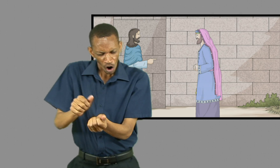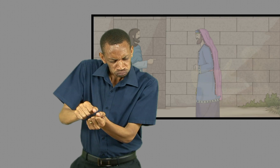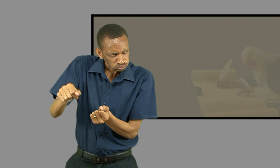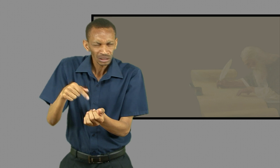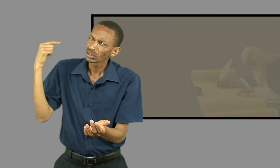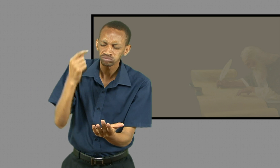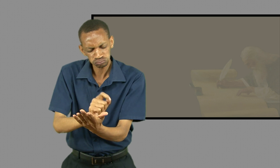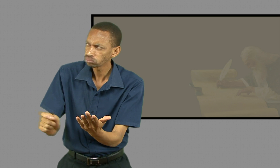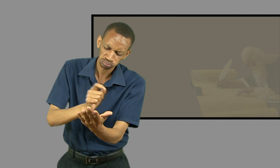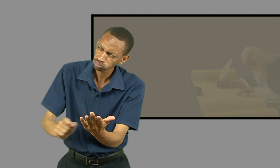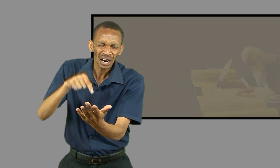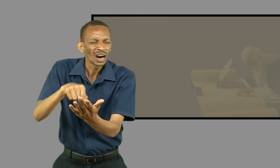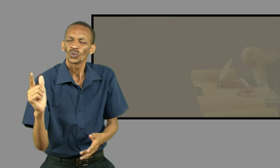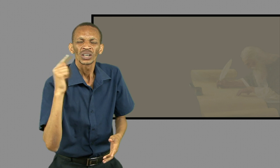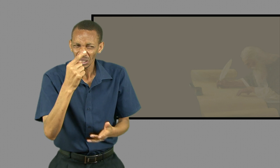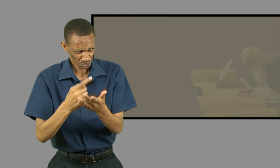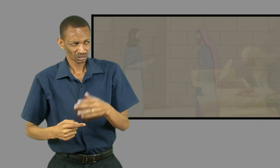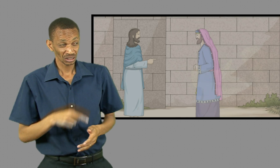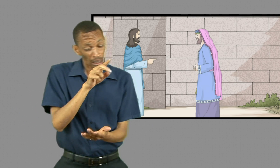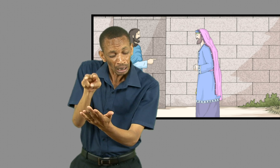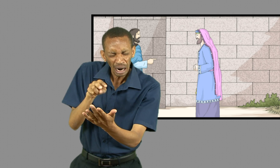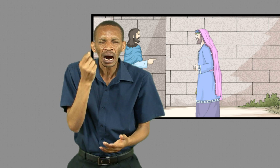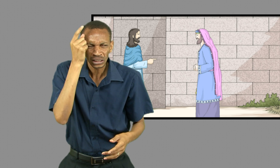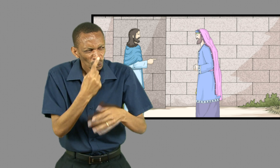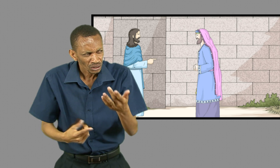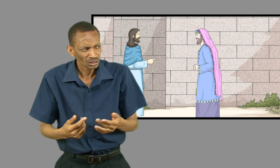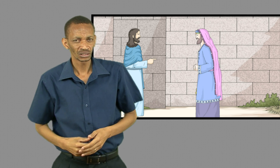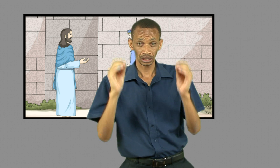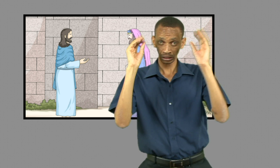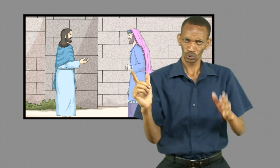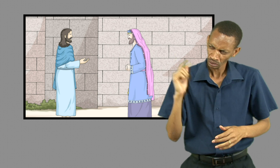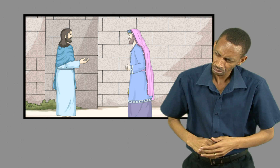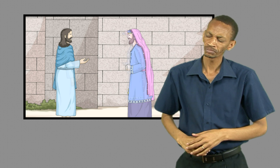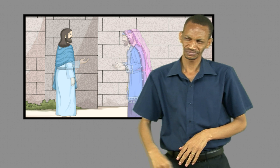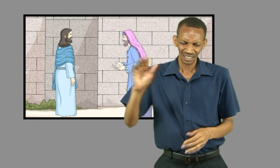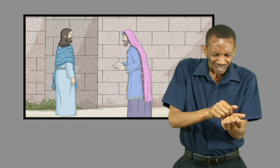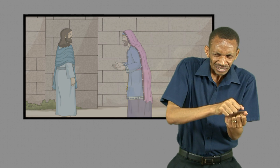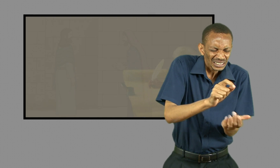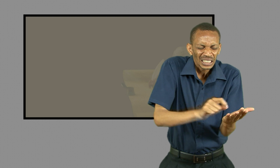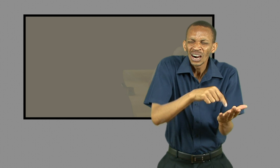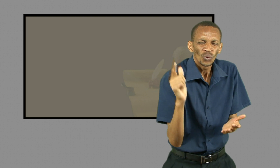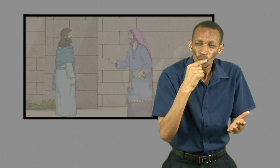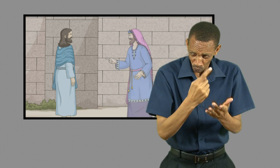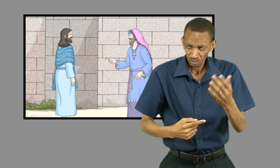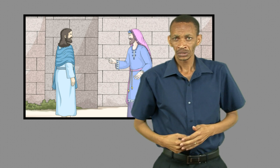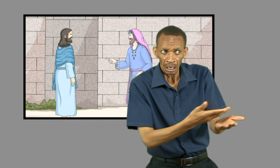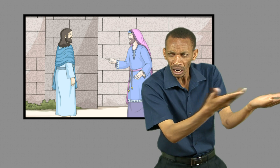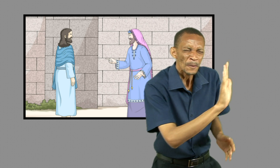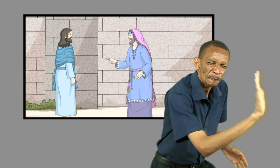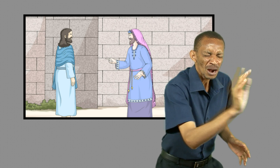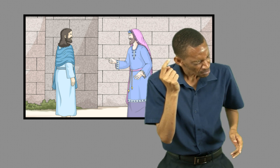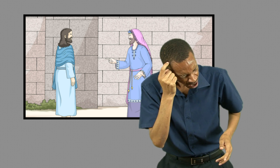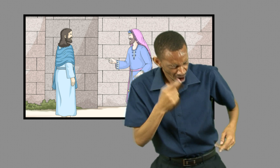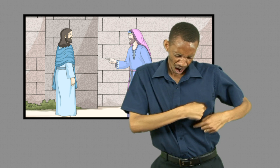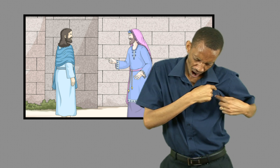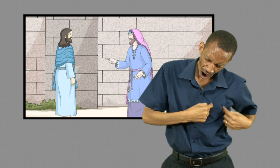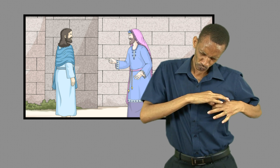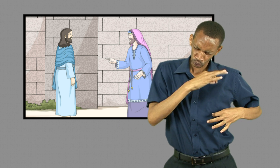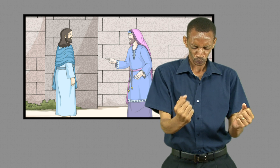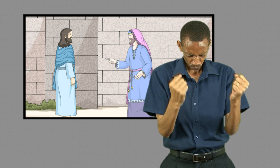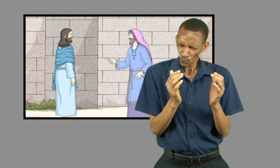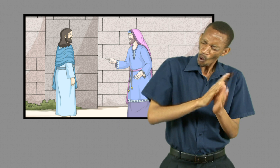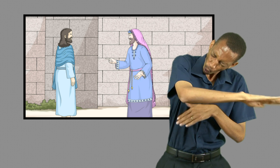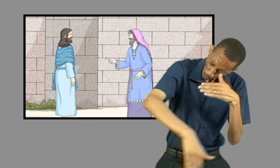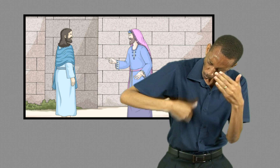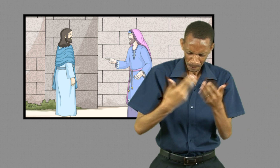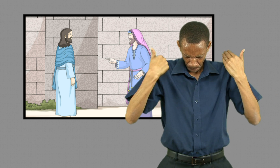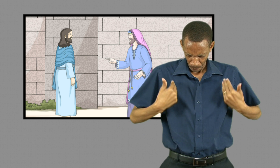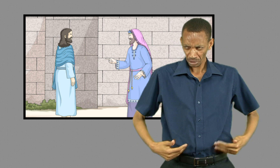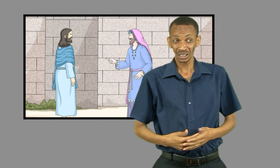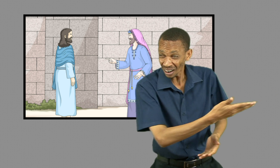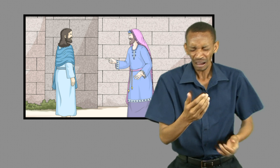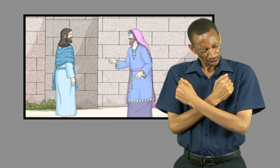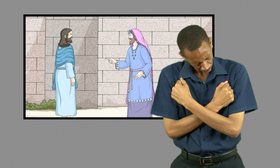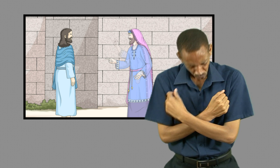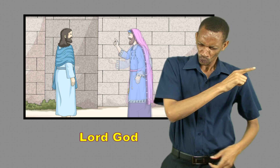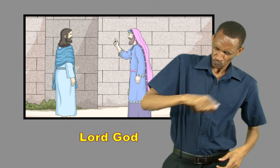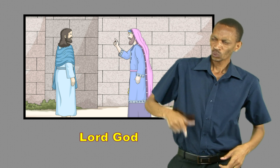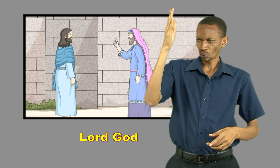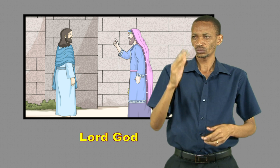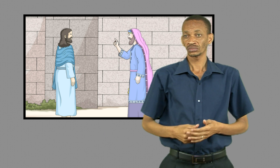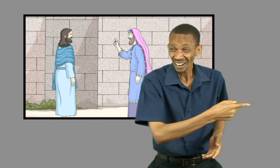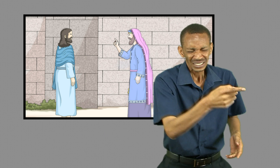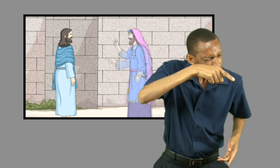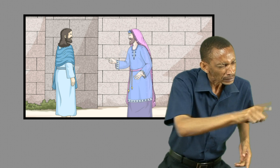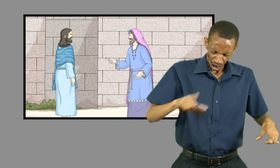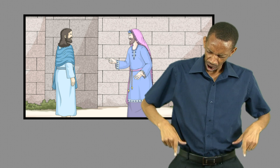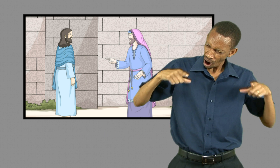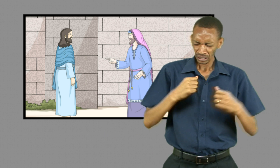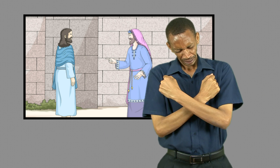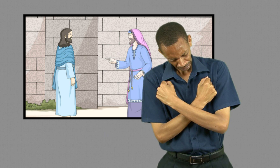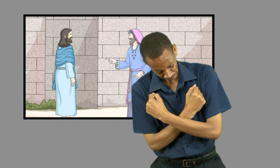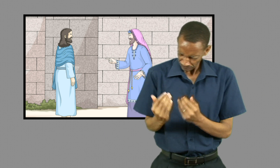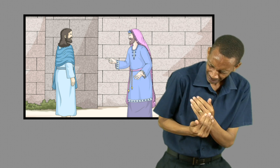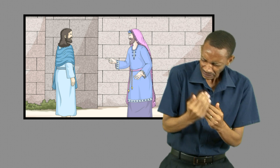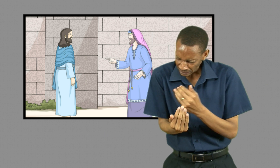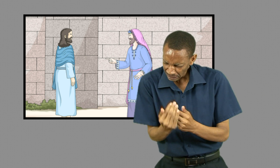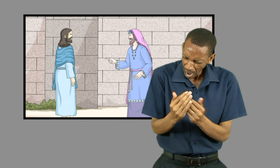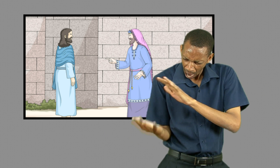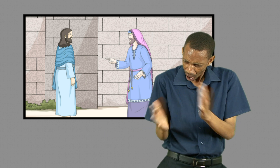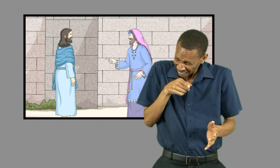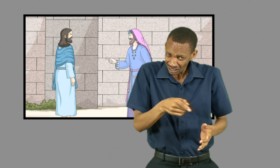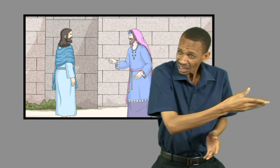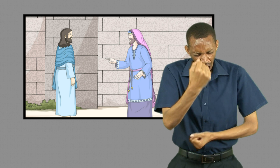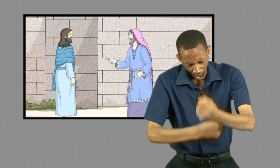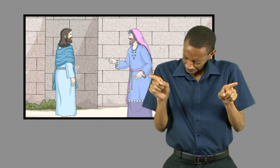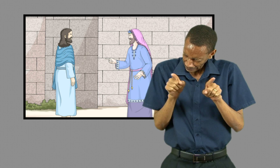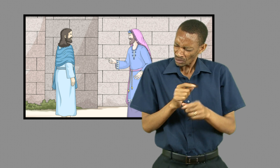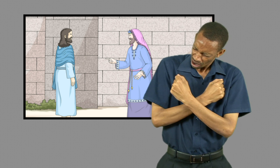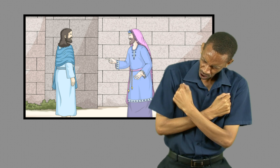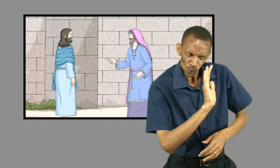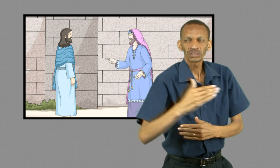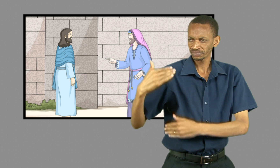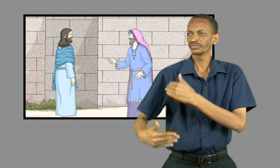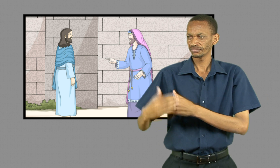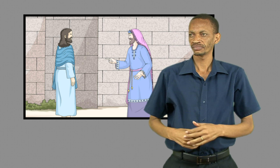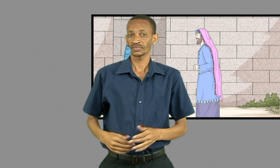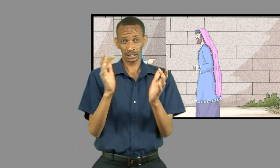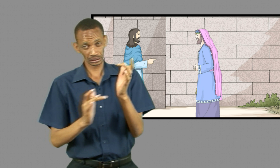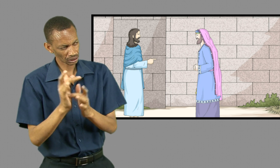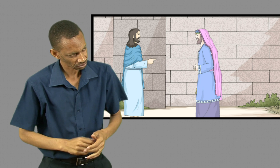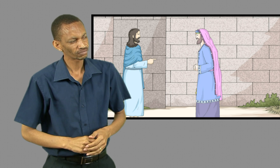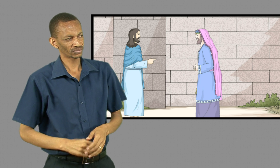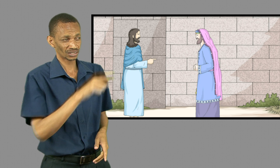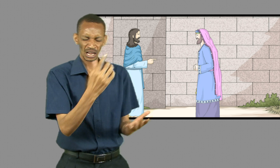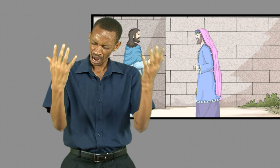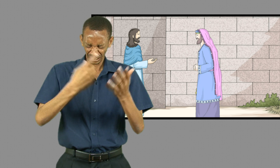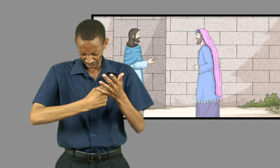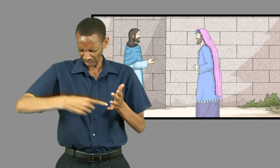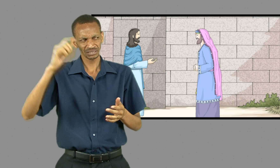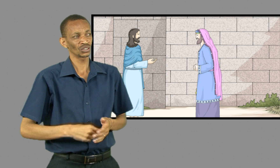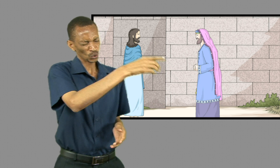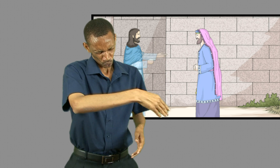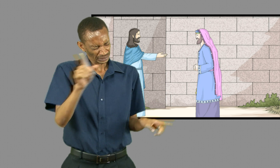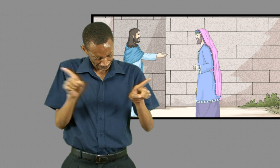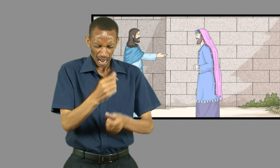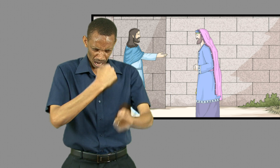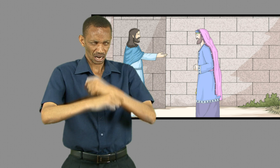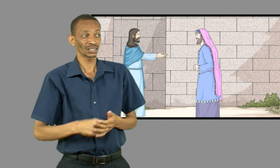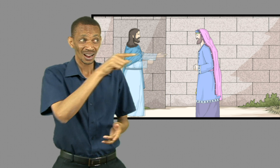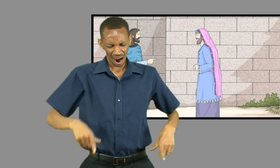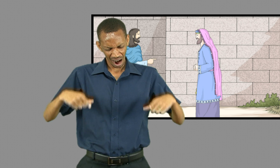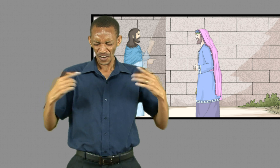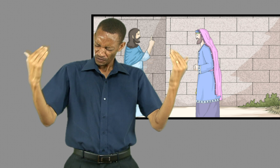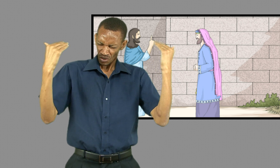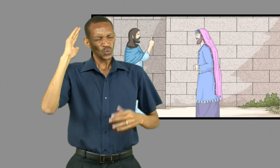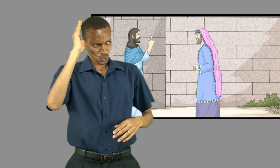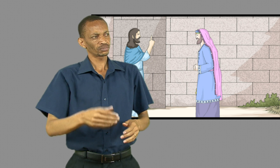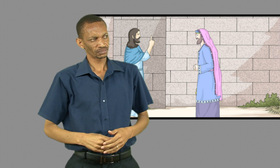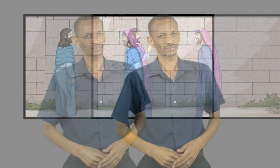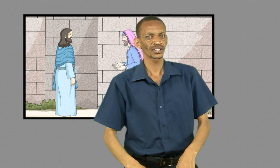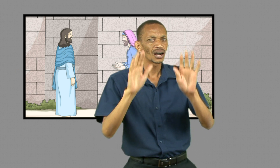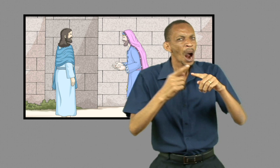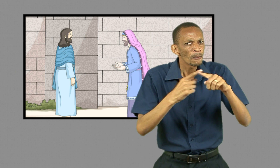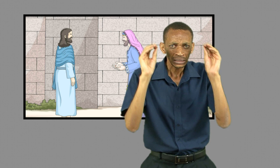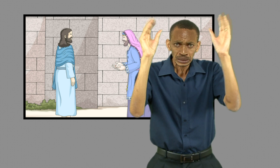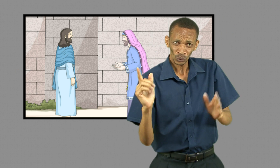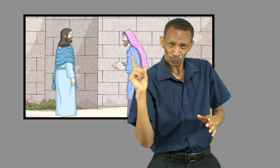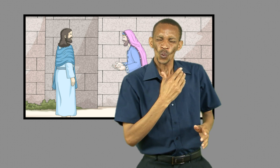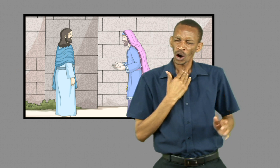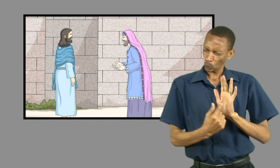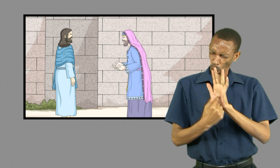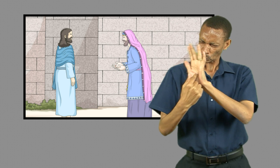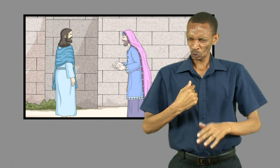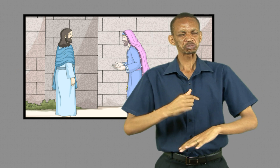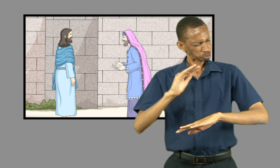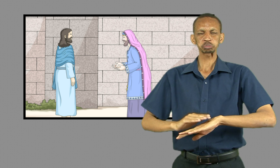He answered, “‘Love the Lord your God with all your heart and with all your soul and with all your strength and with all your mind’ and ‘Love your neighbor as yourself.’” “You have answered correctly,” Jesus said.